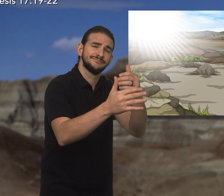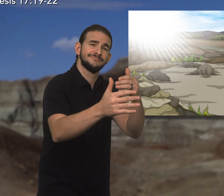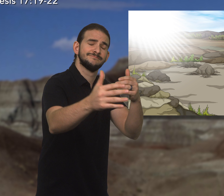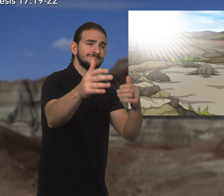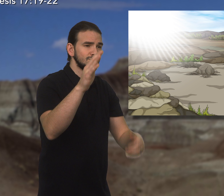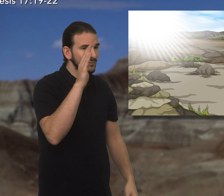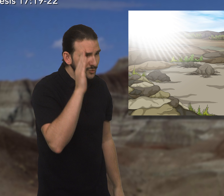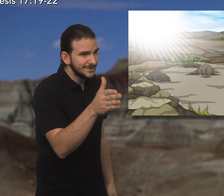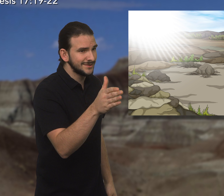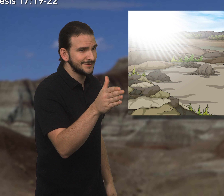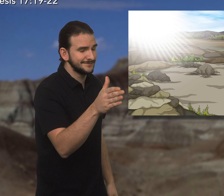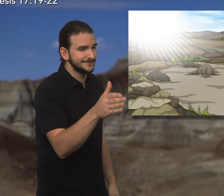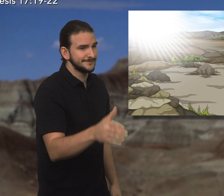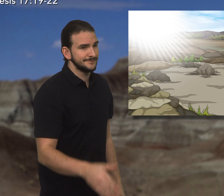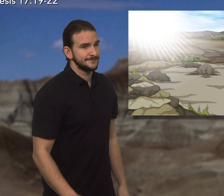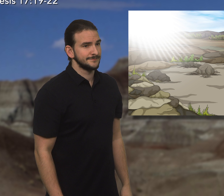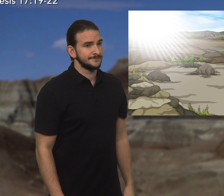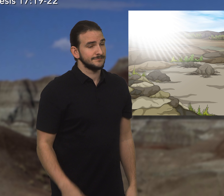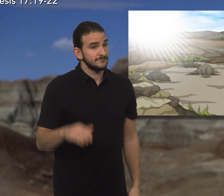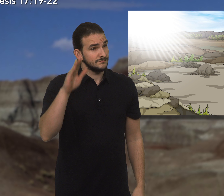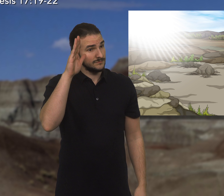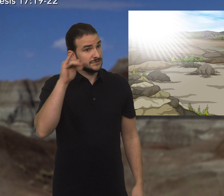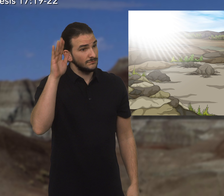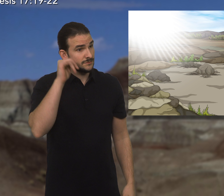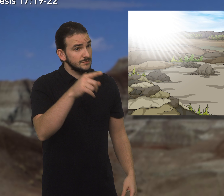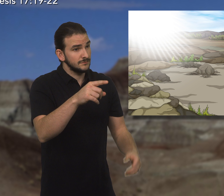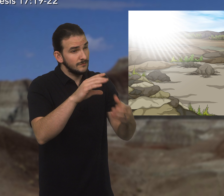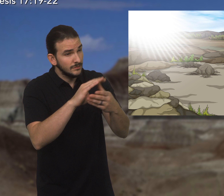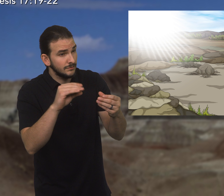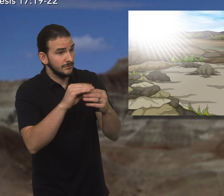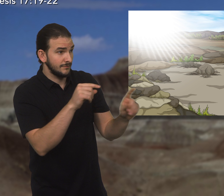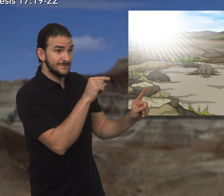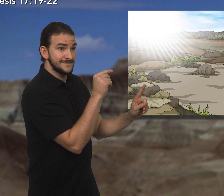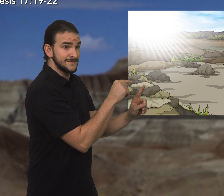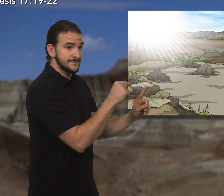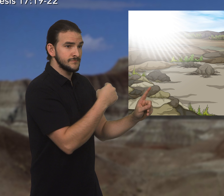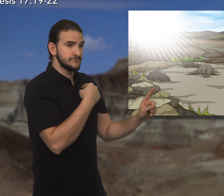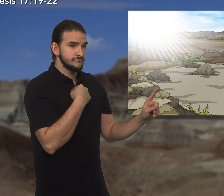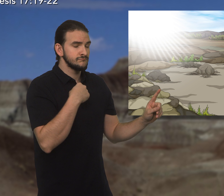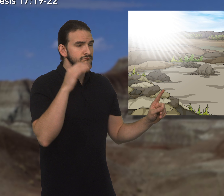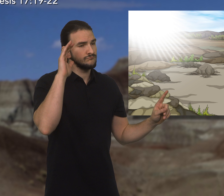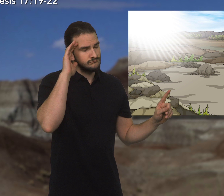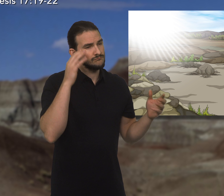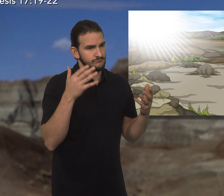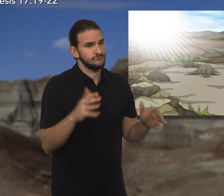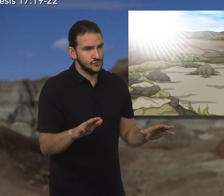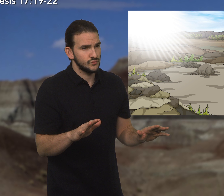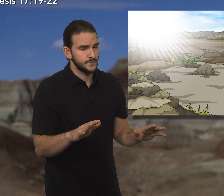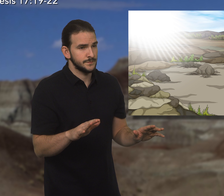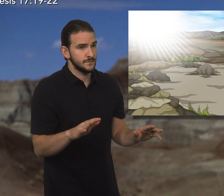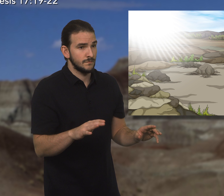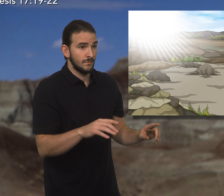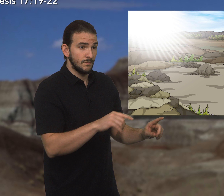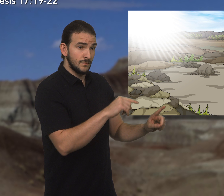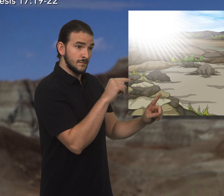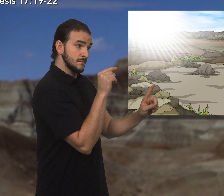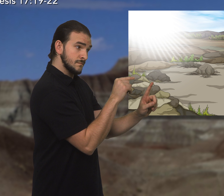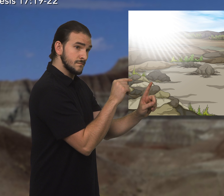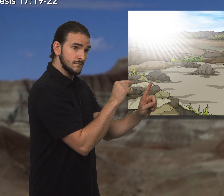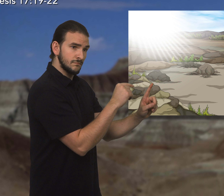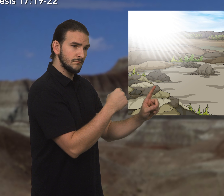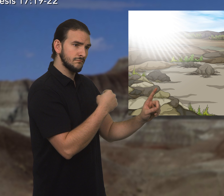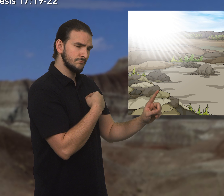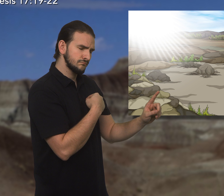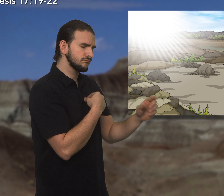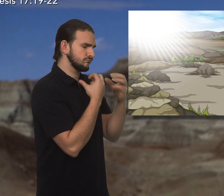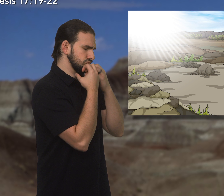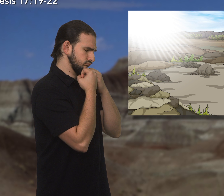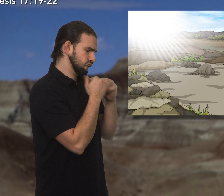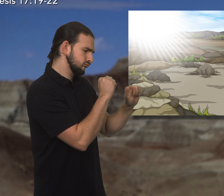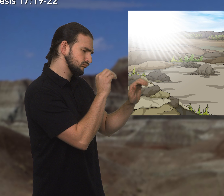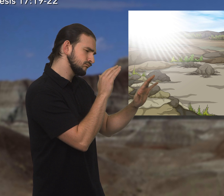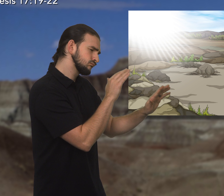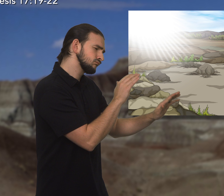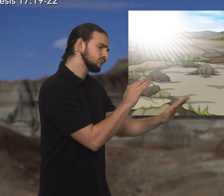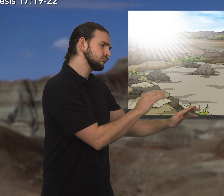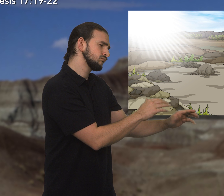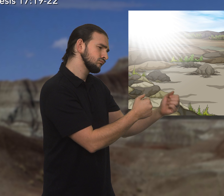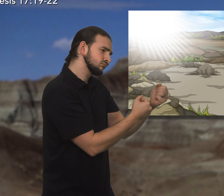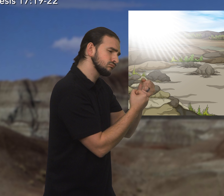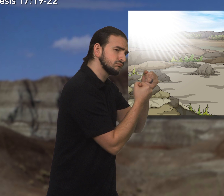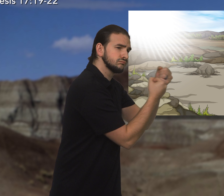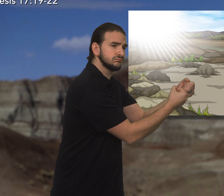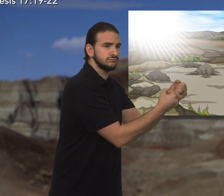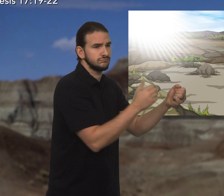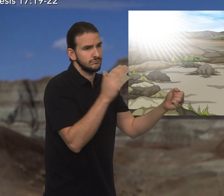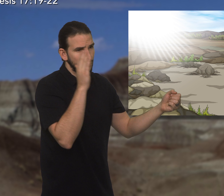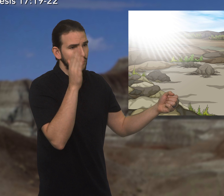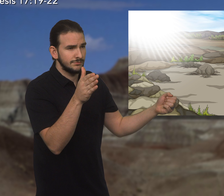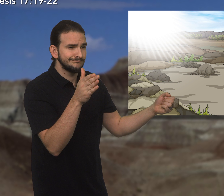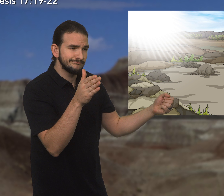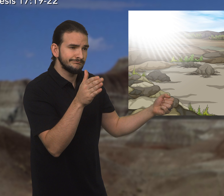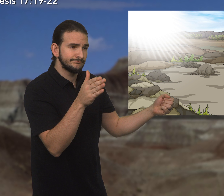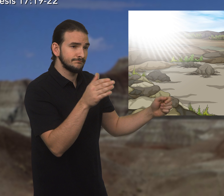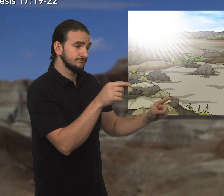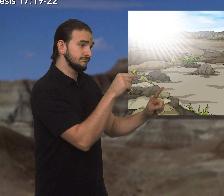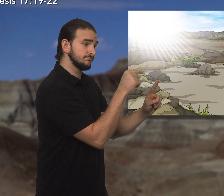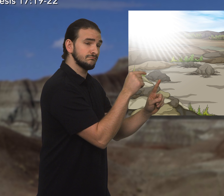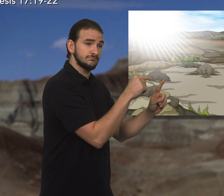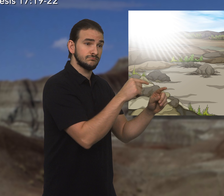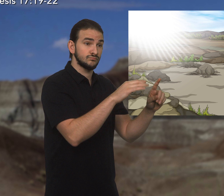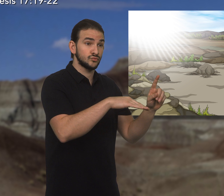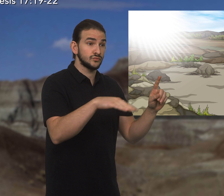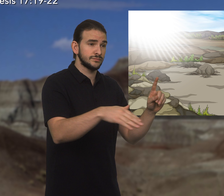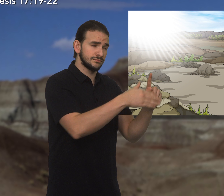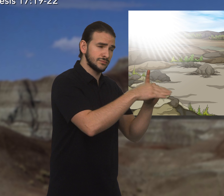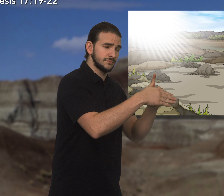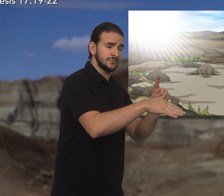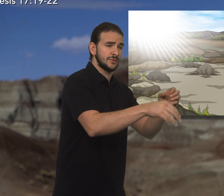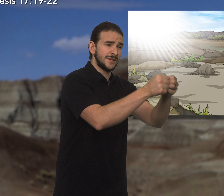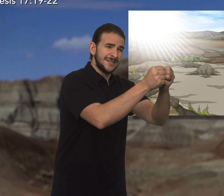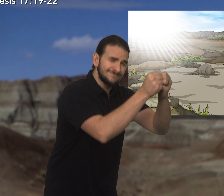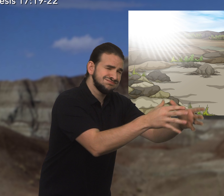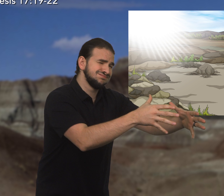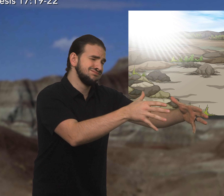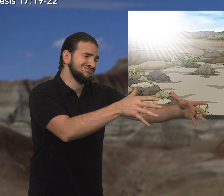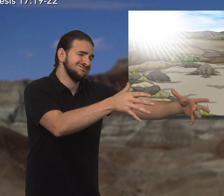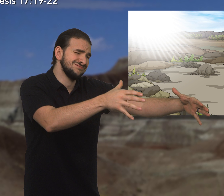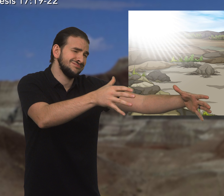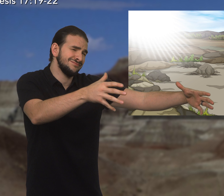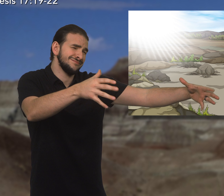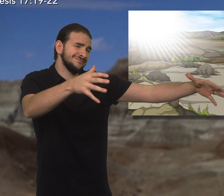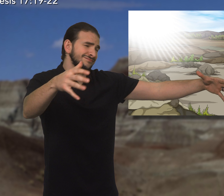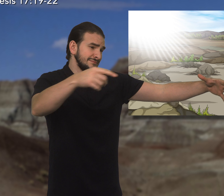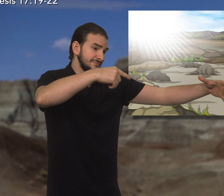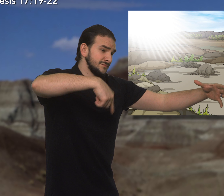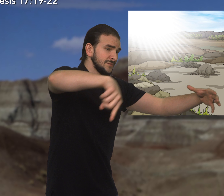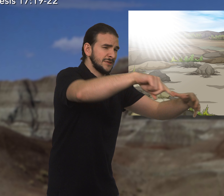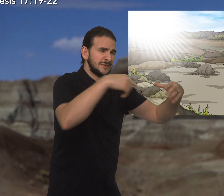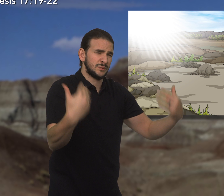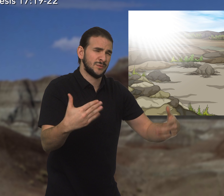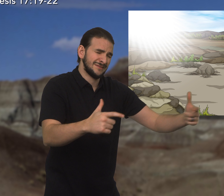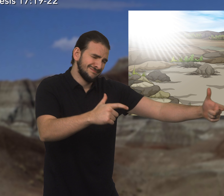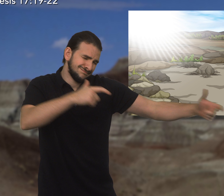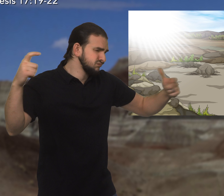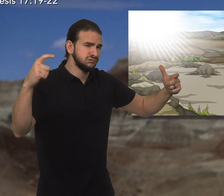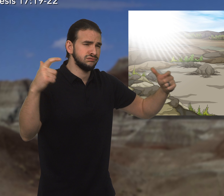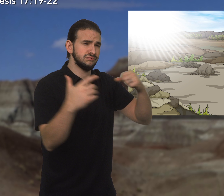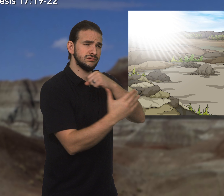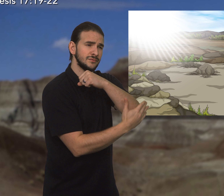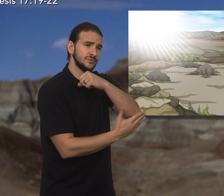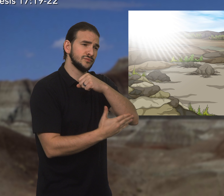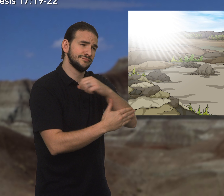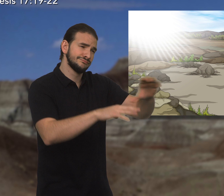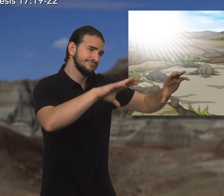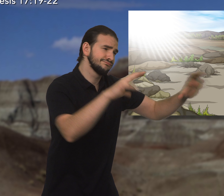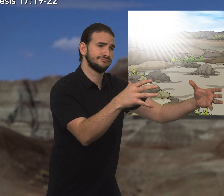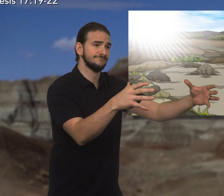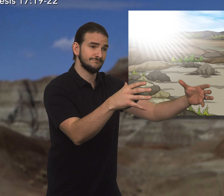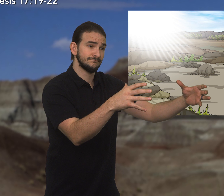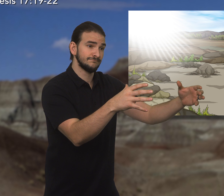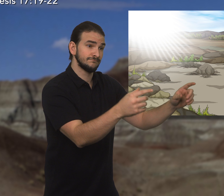As for Ishmael, I have heard you, and I will surely bless him; I will make him fruitful and multiply him greatly.